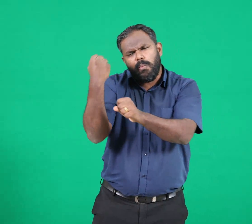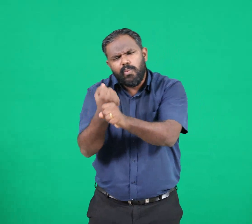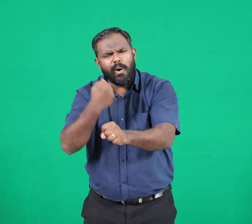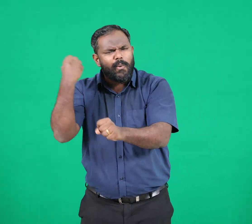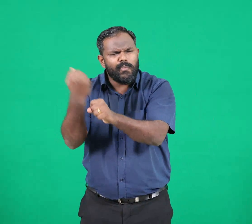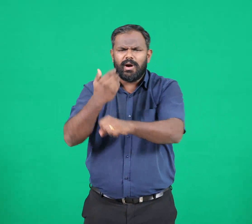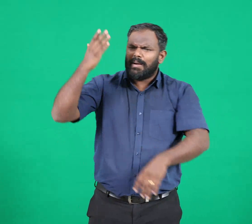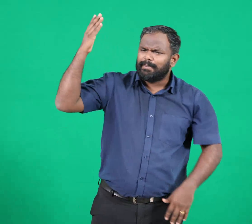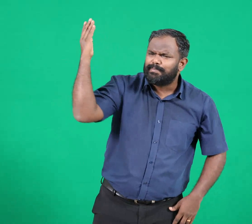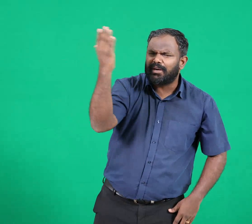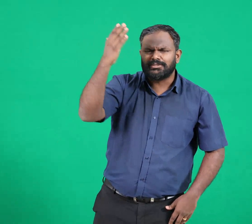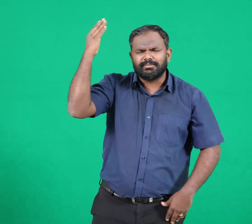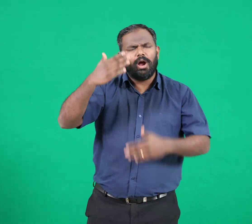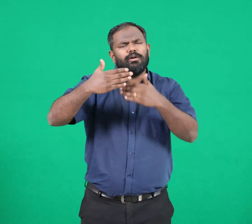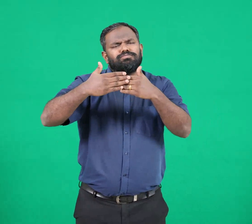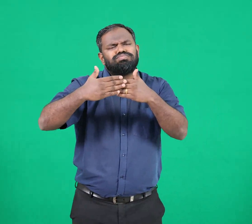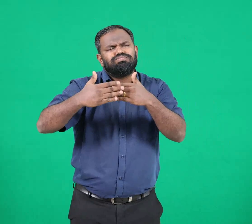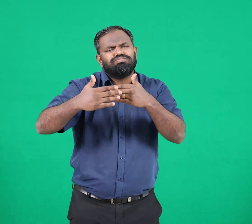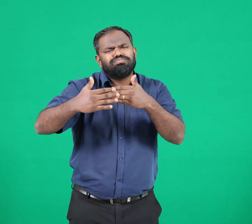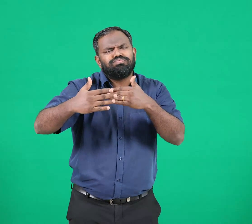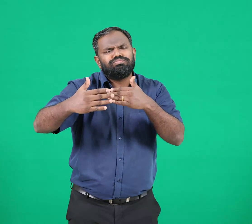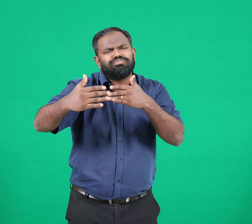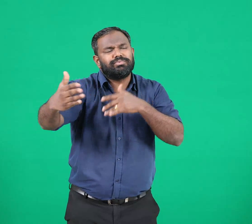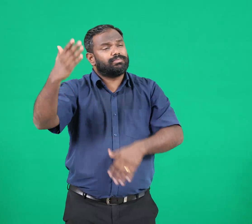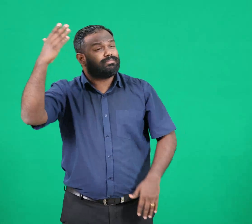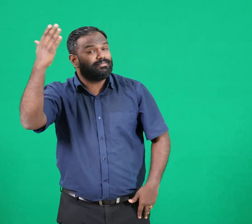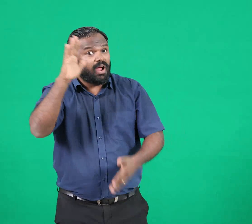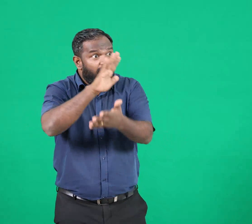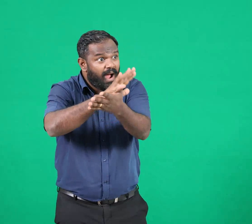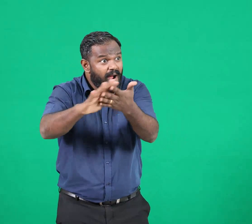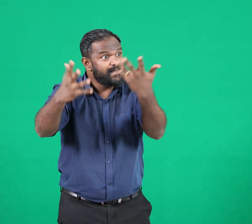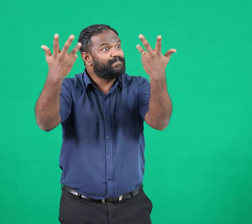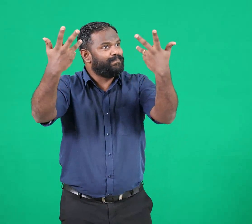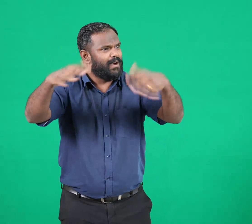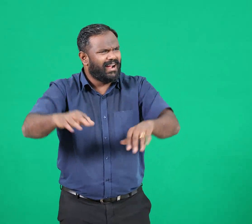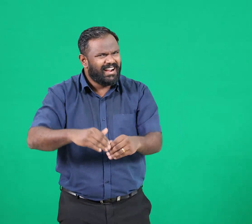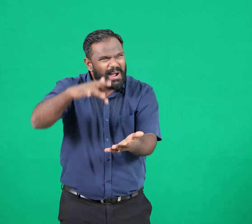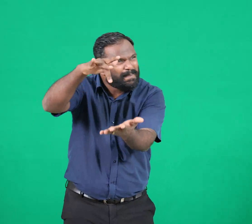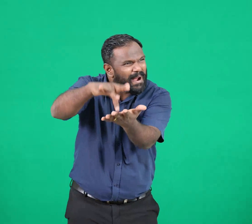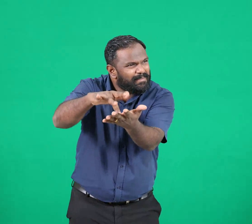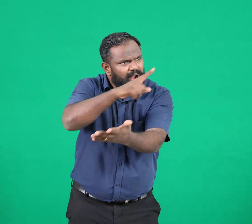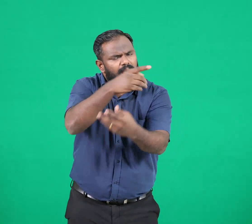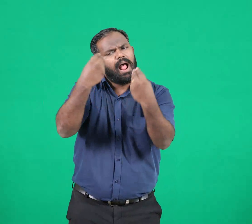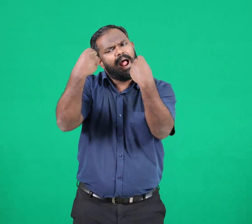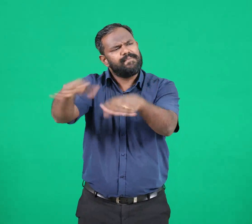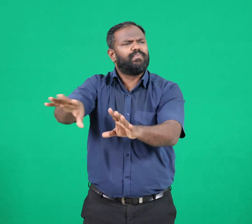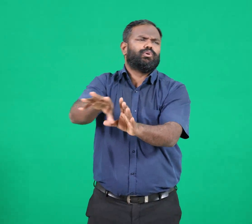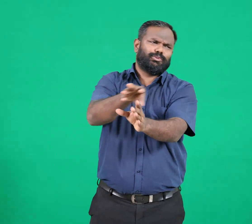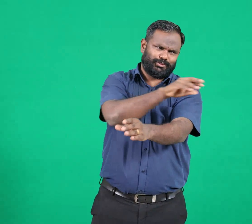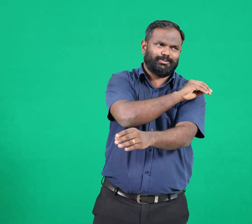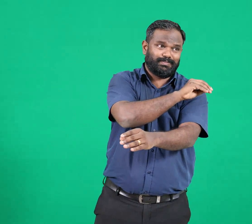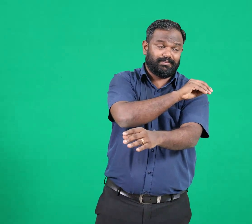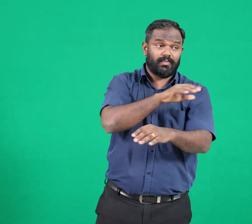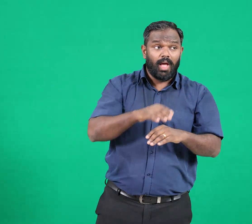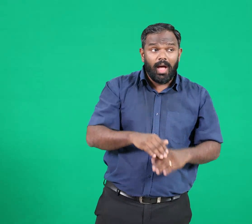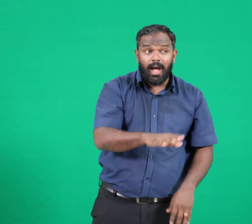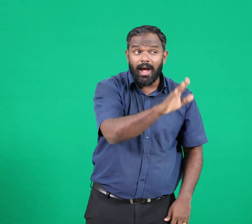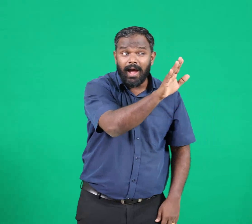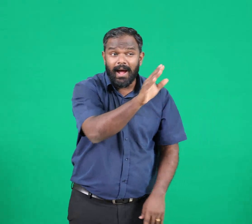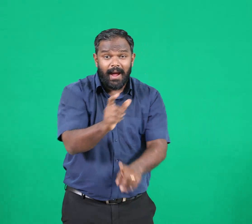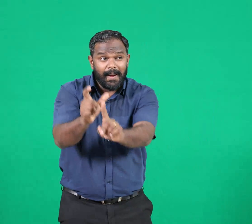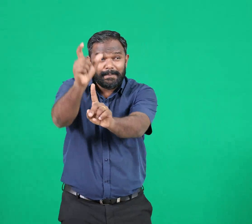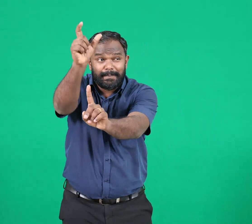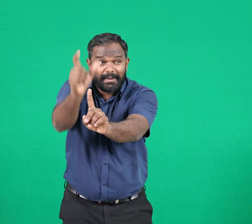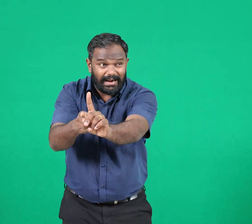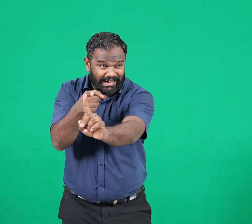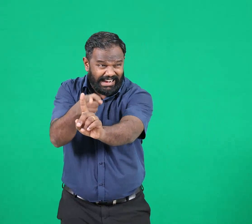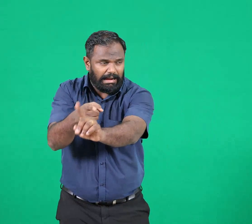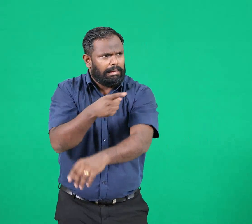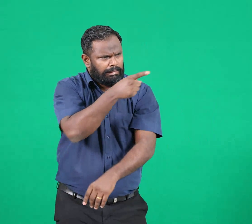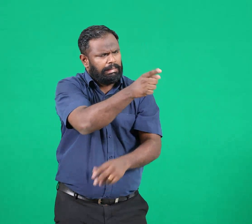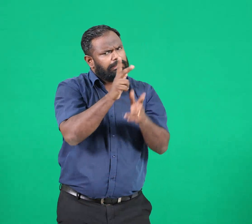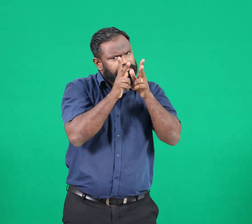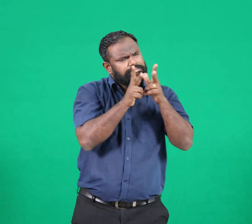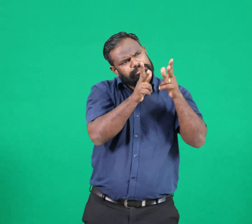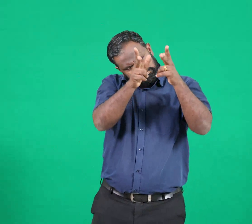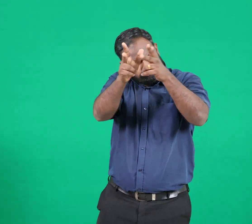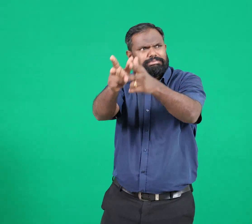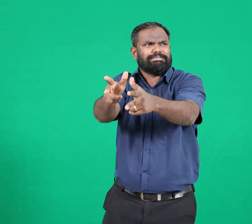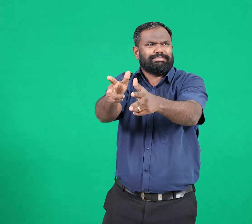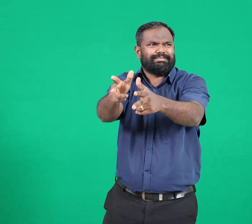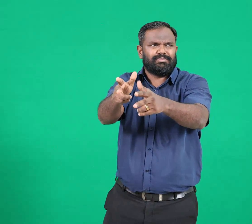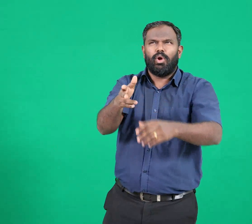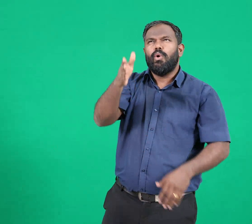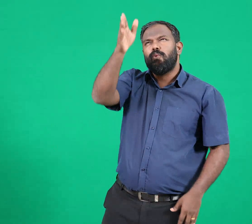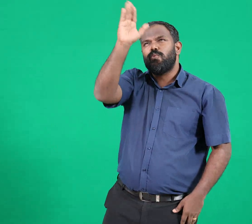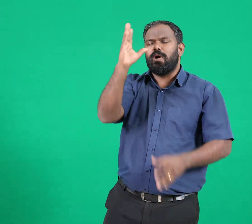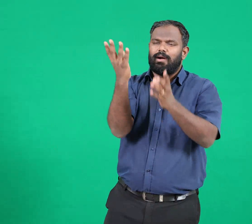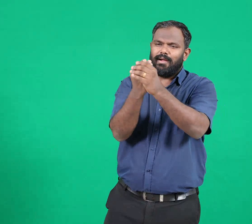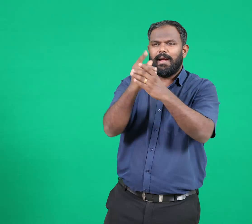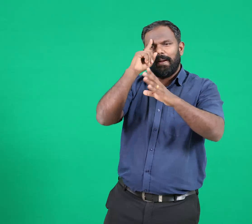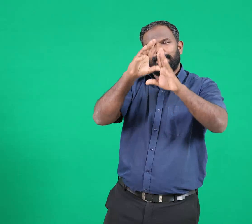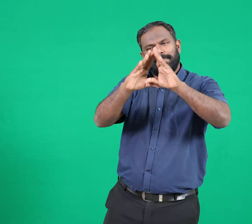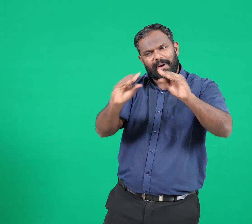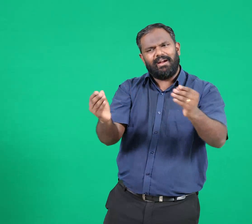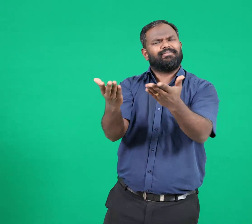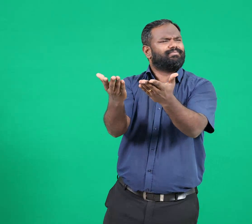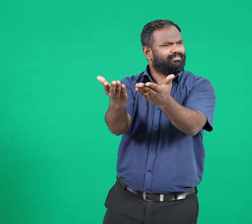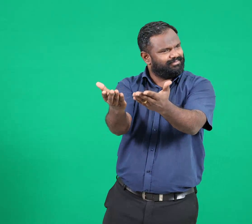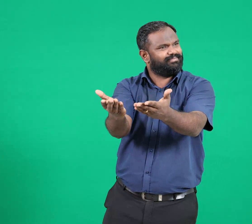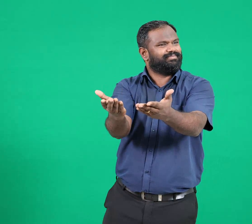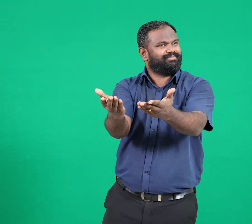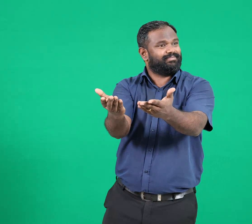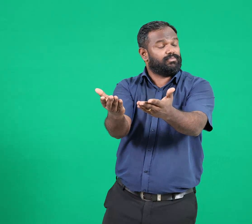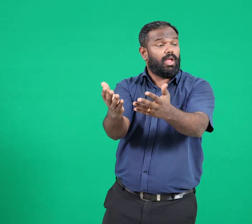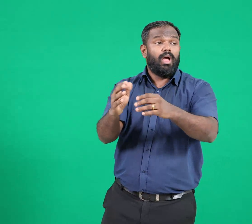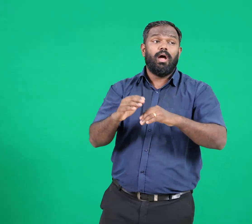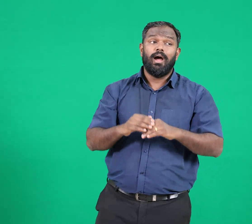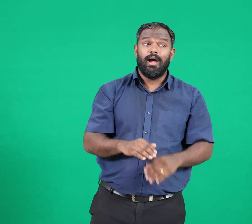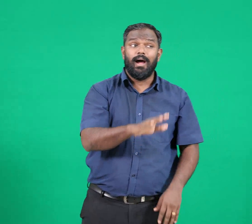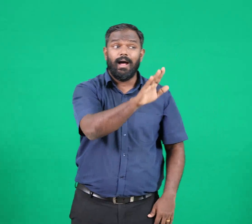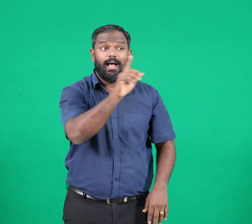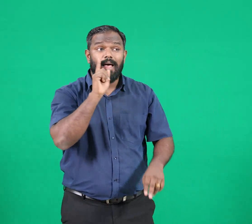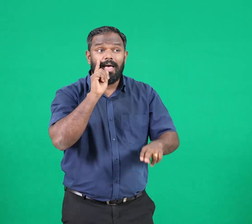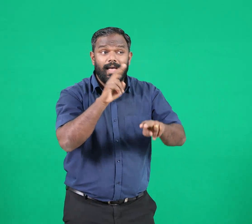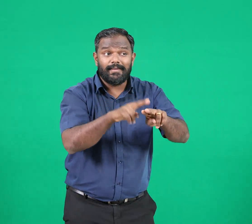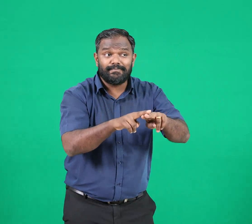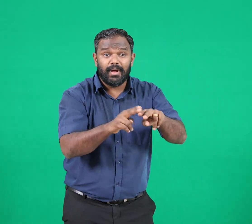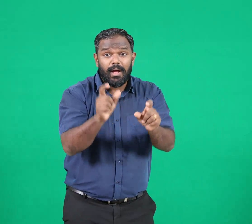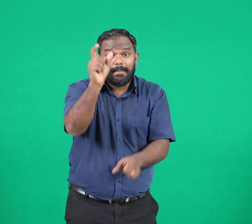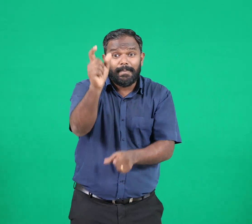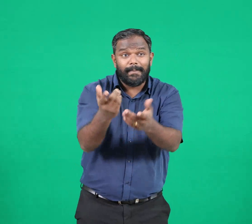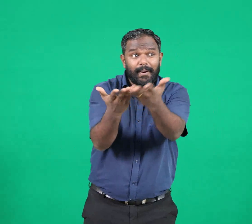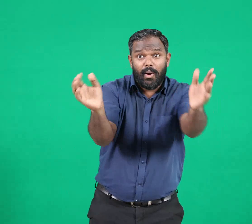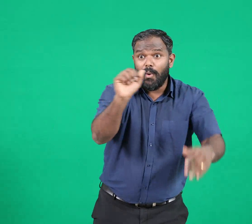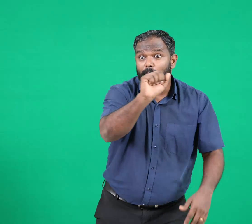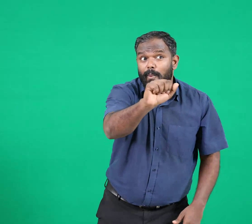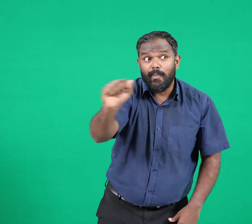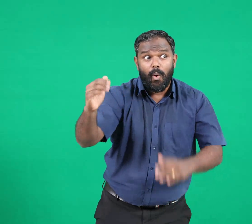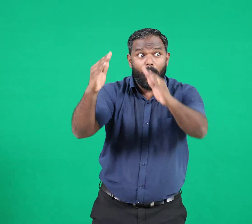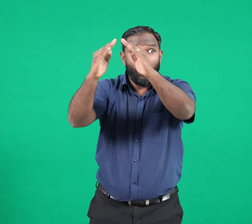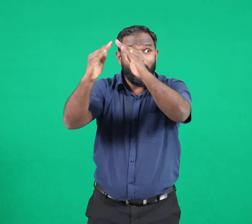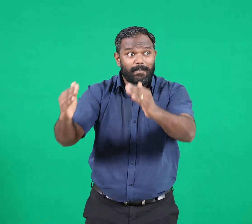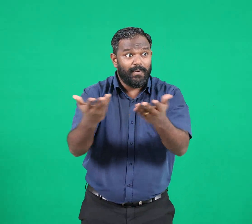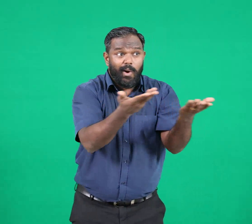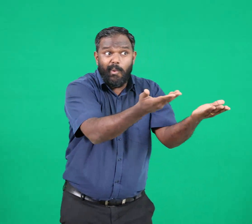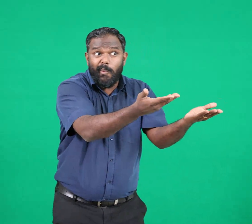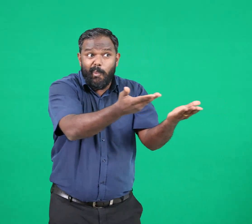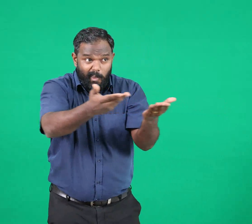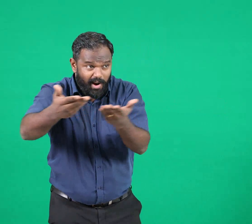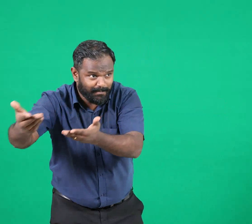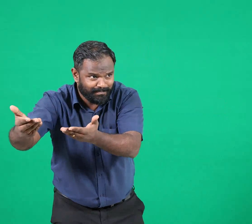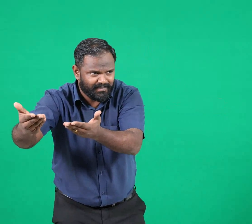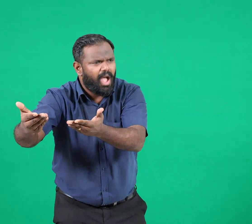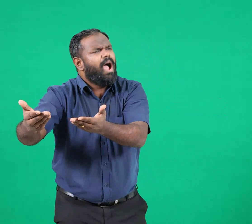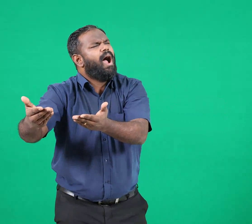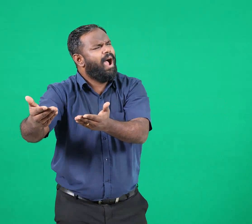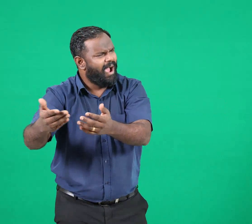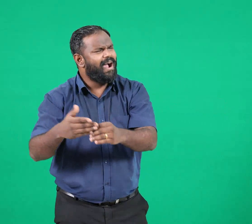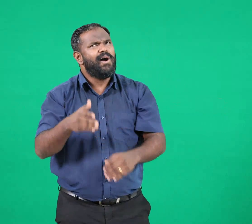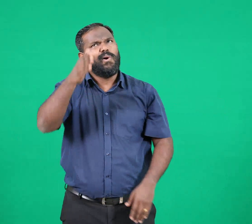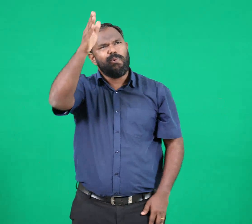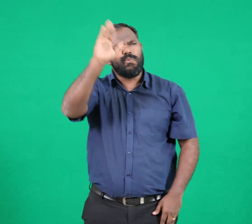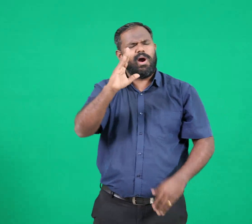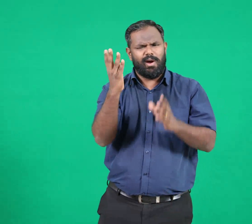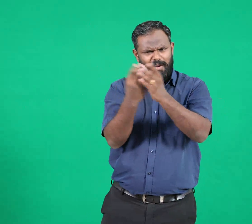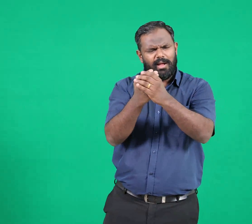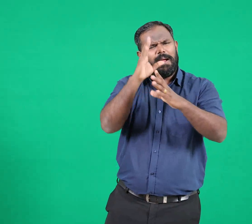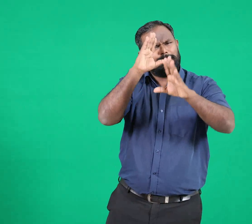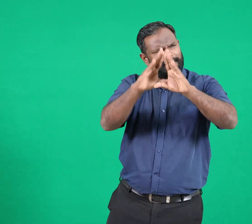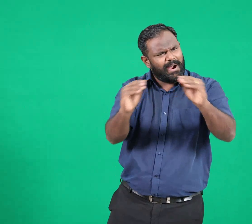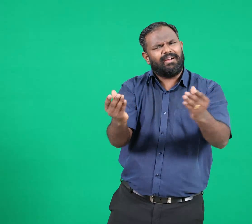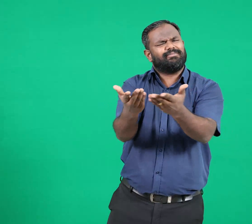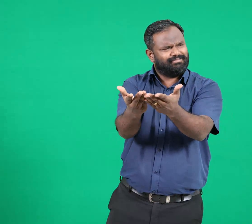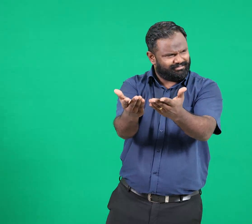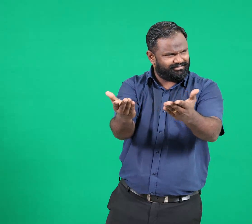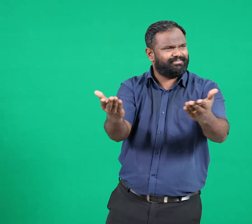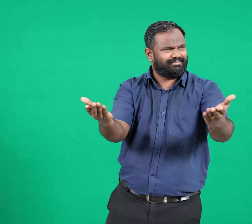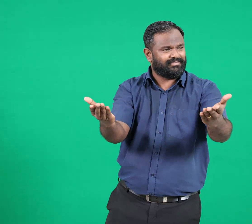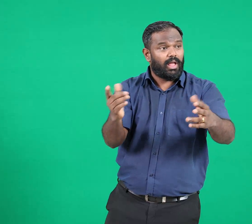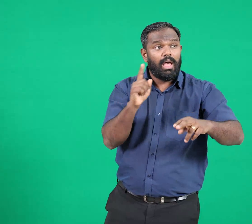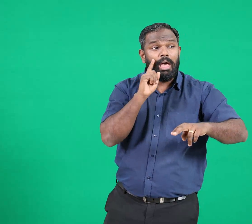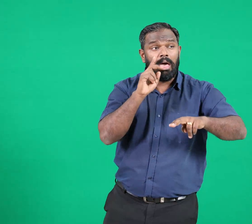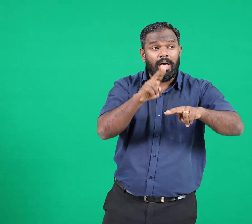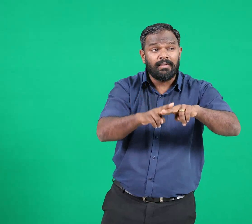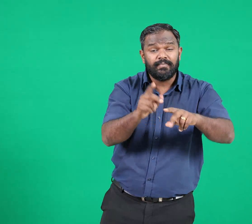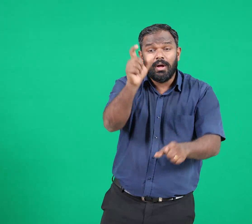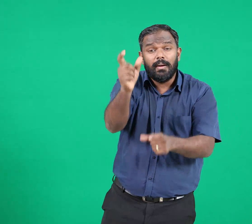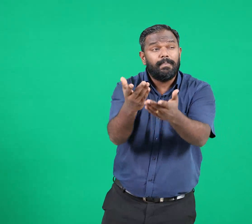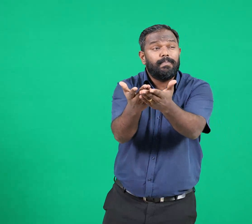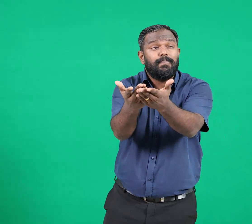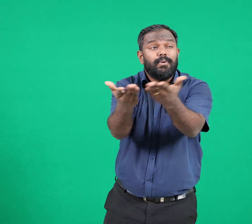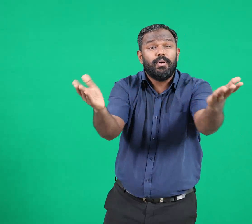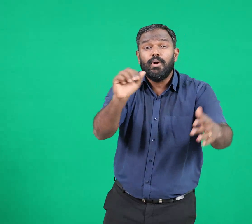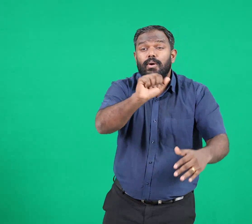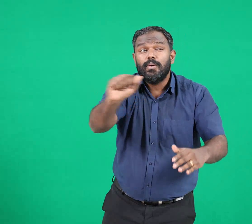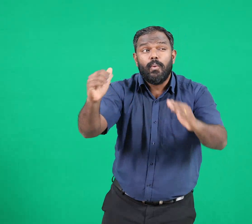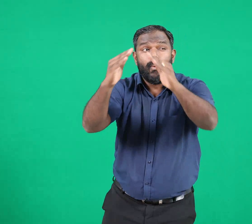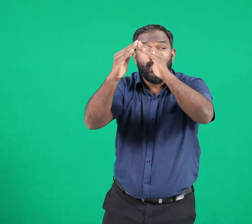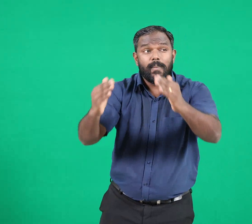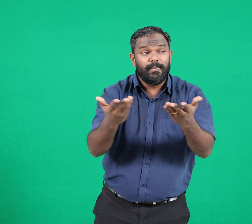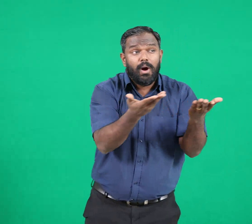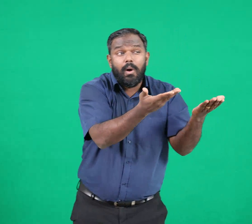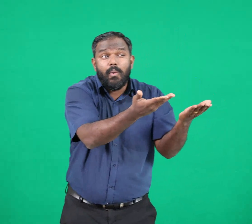As you enter the home, greet its occupants. If the home is worthy, let your peace rest on it;